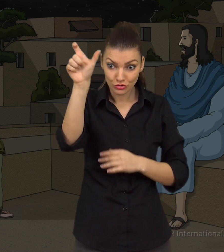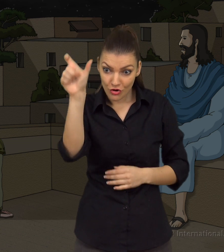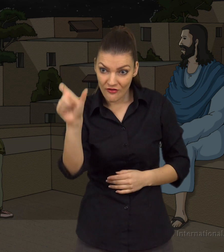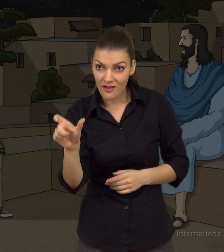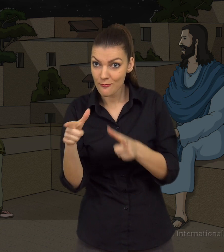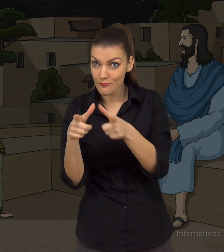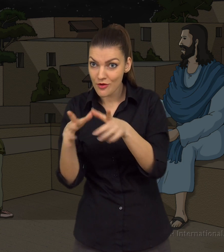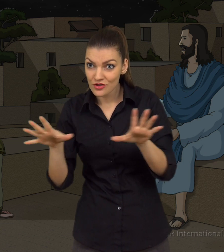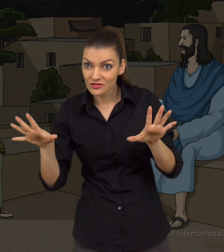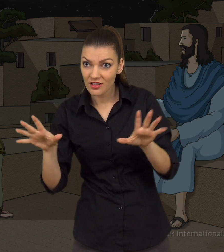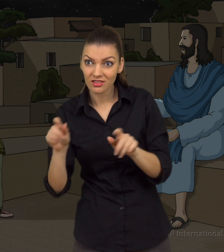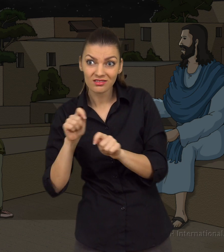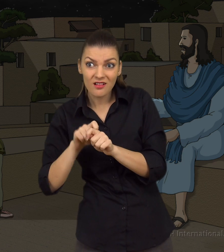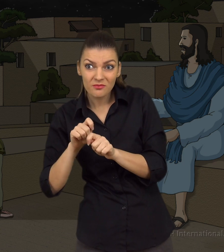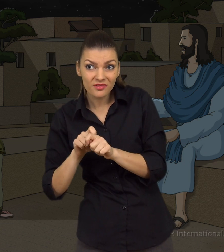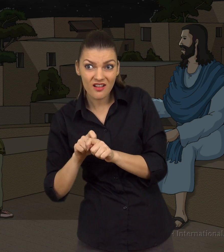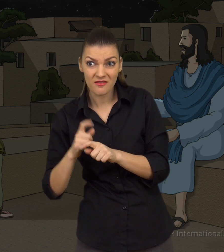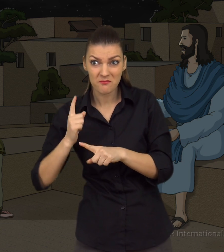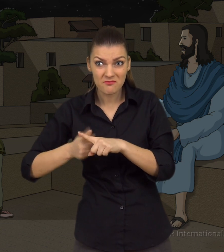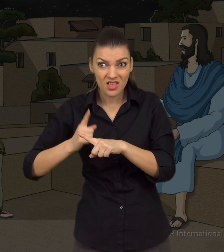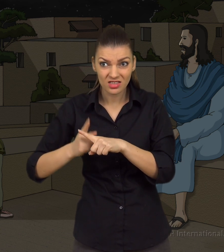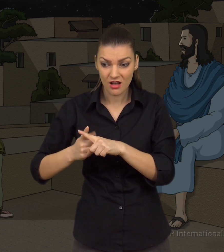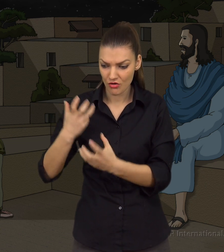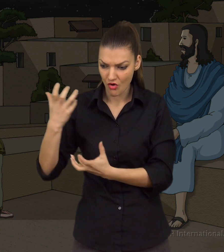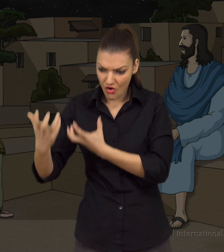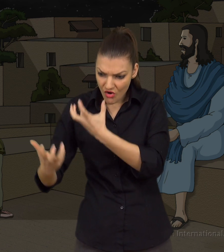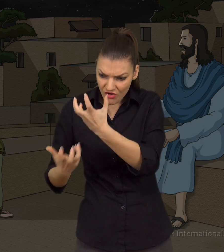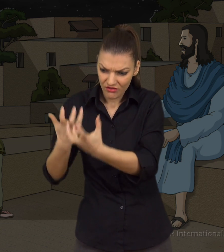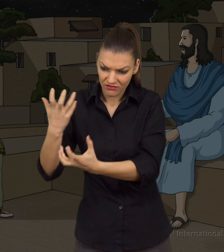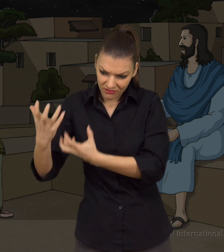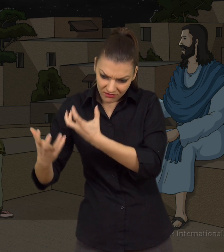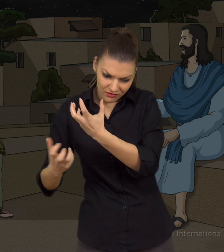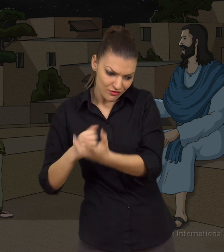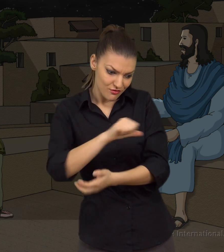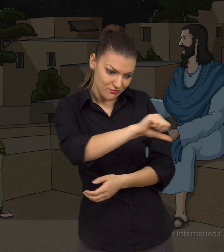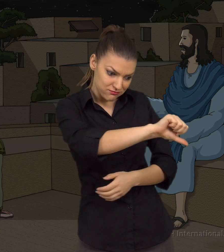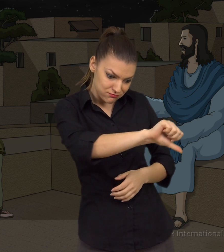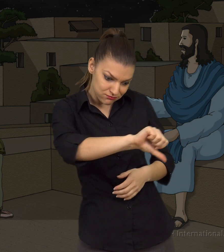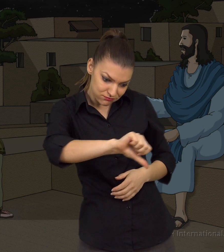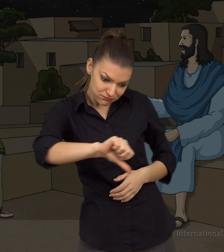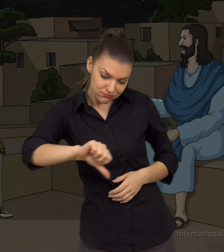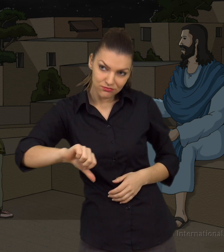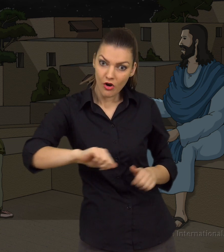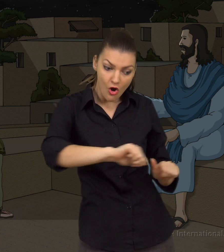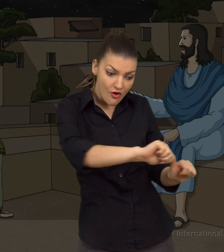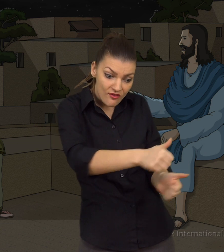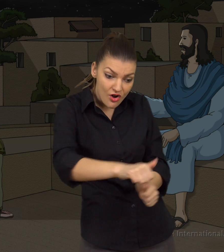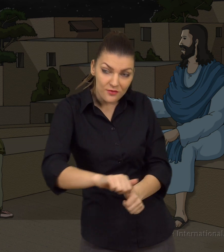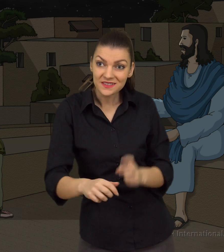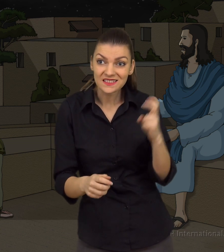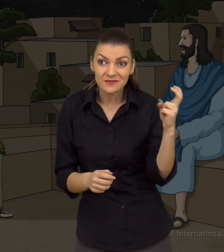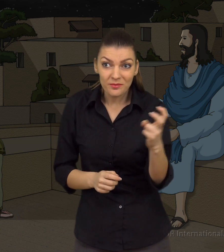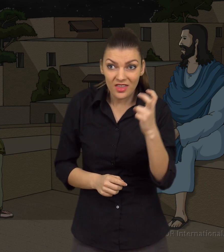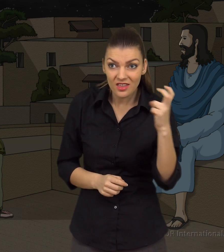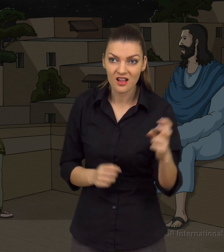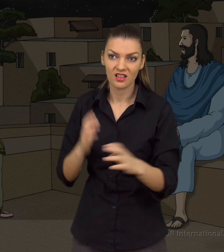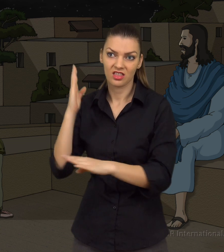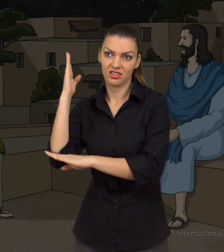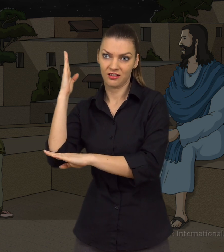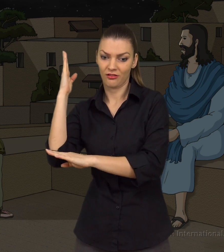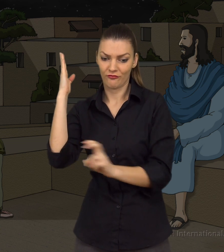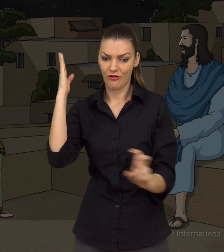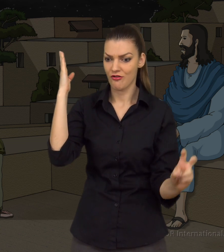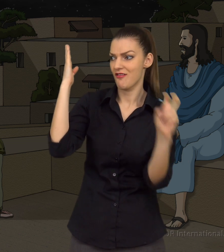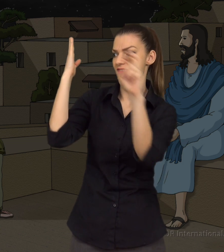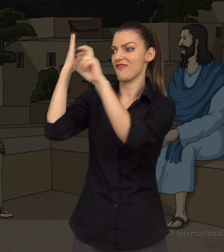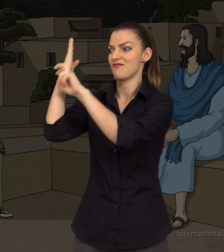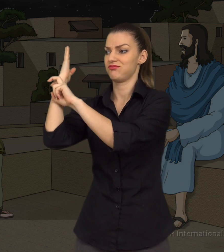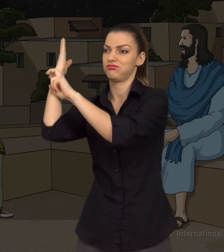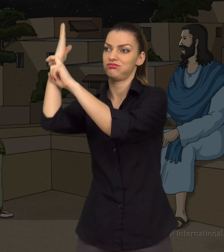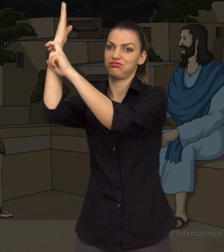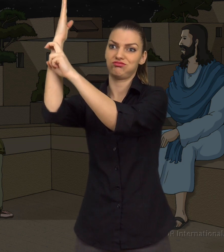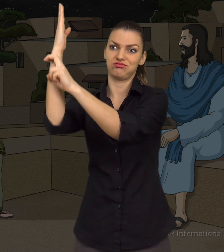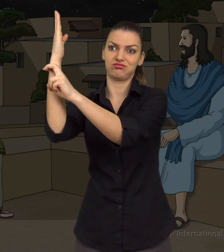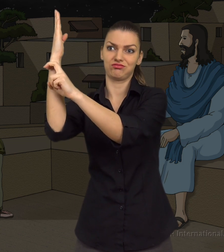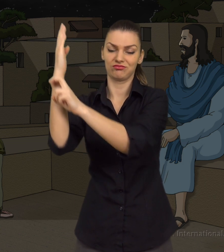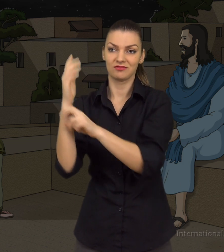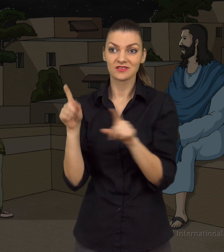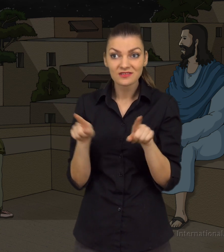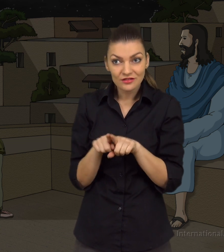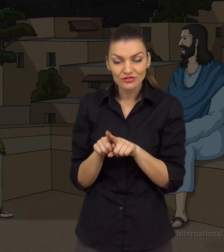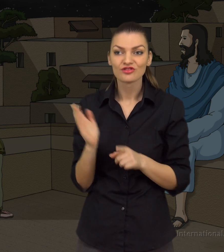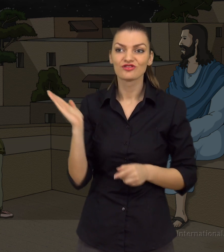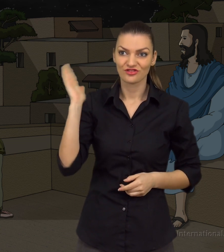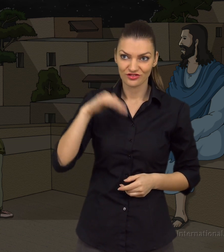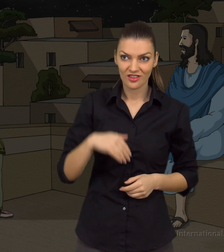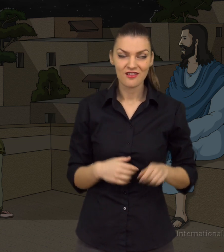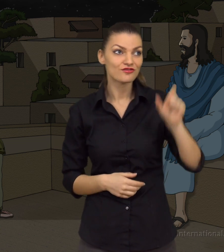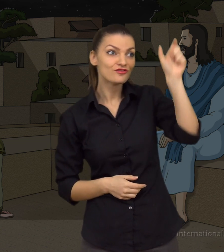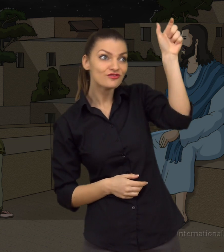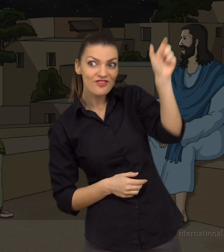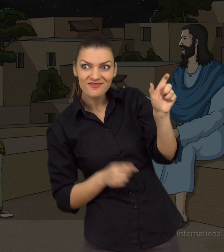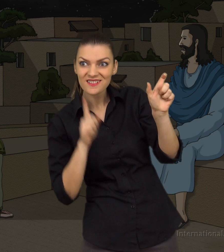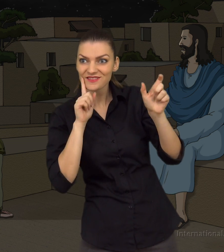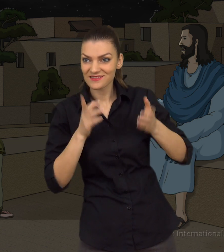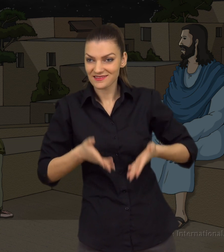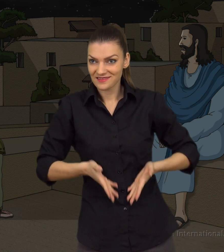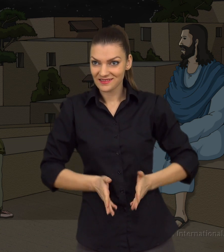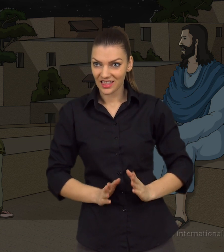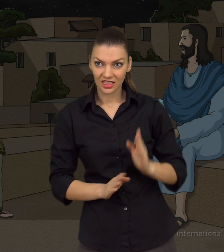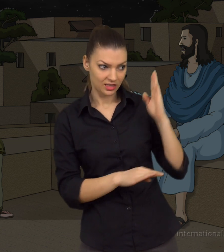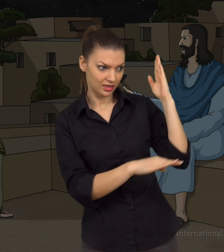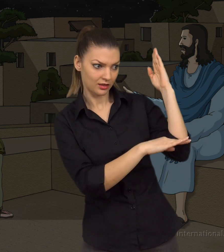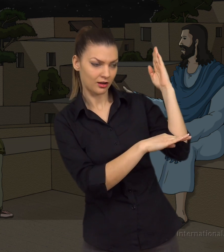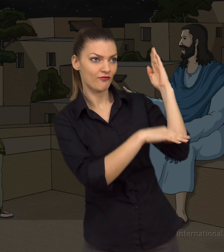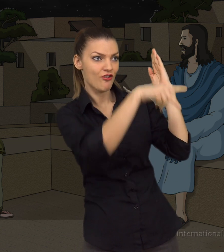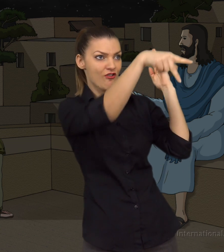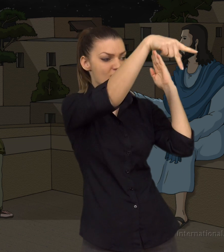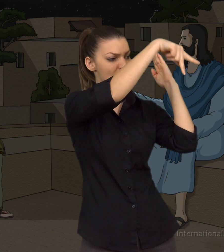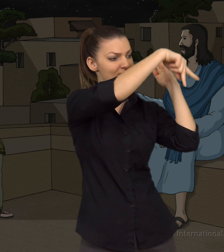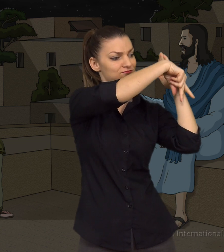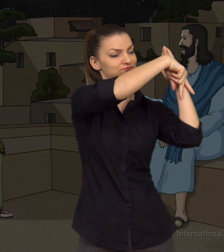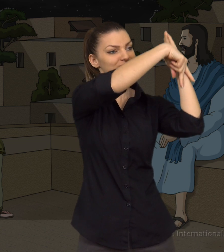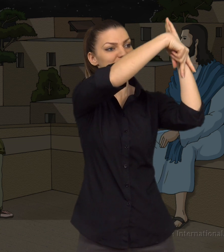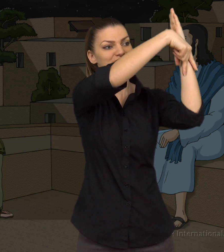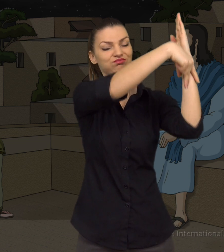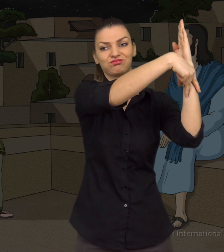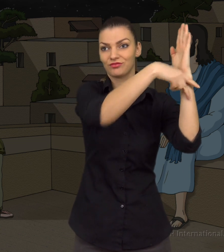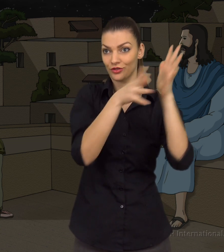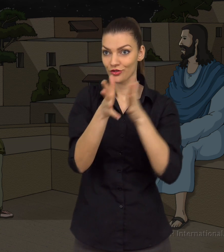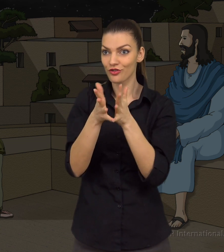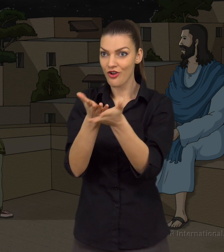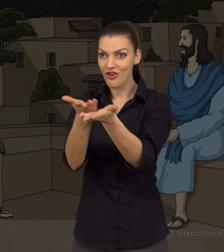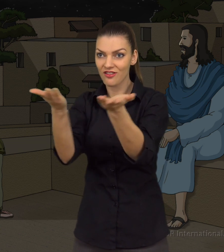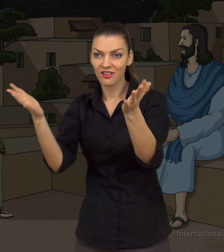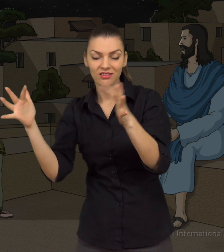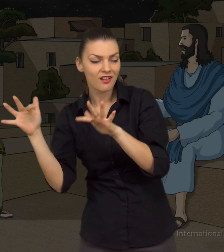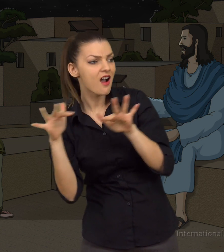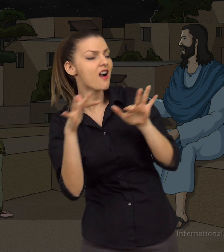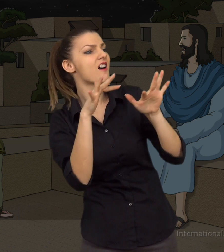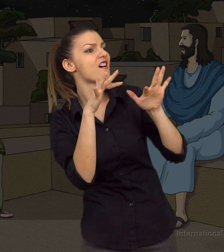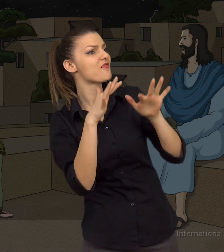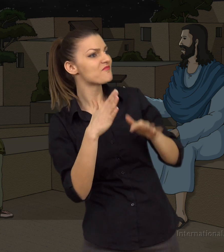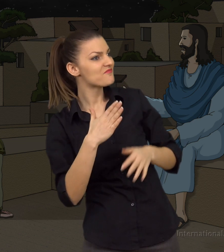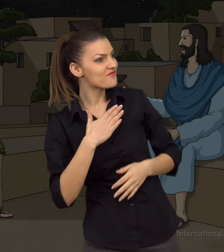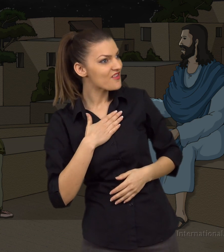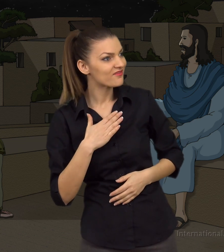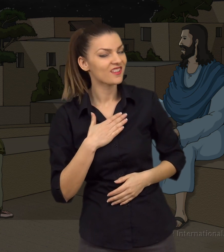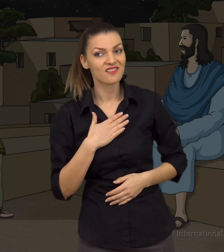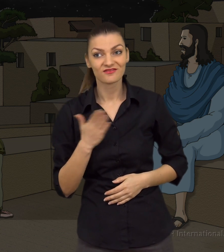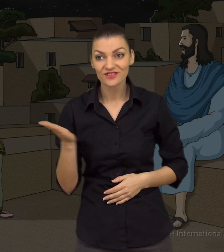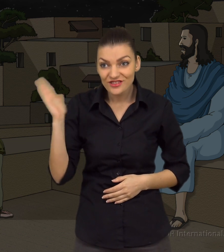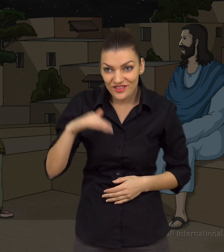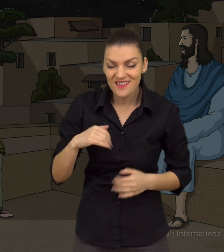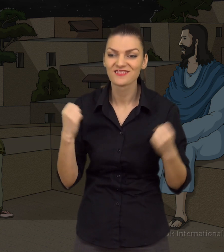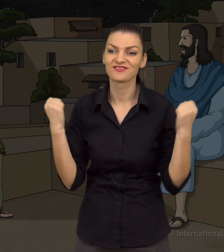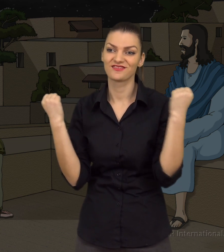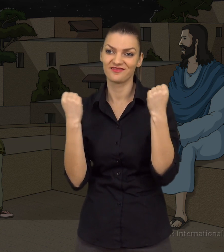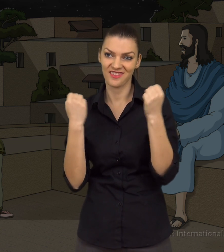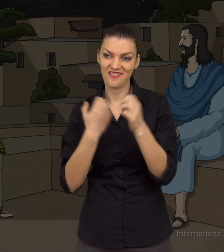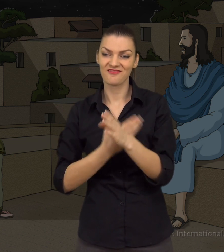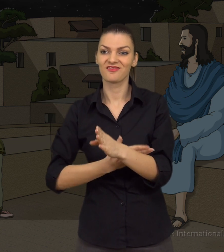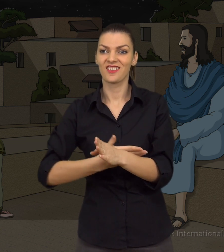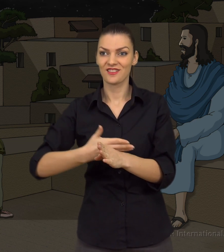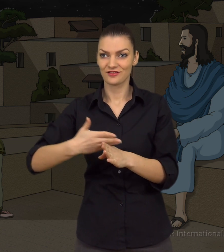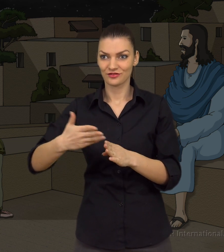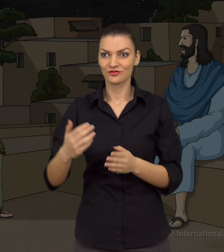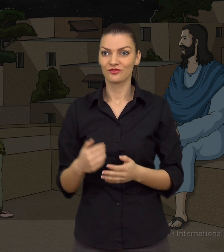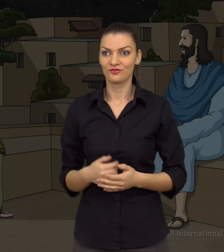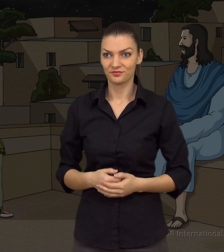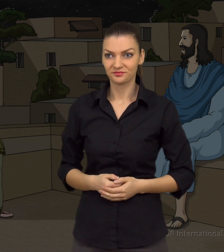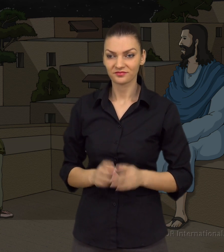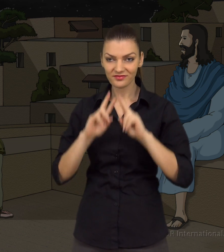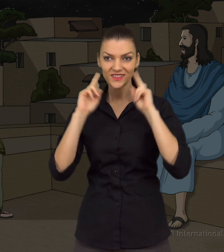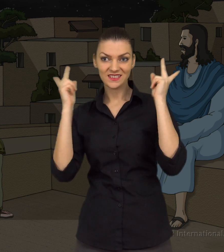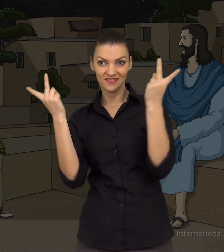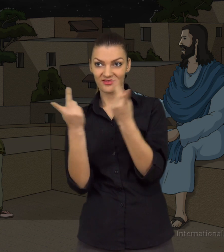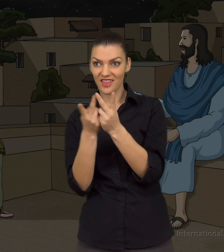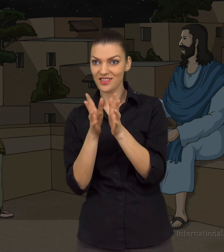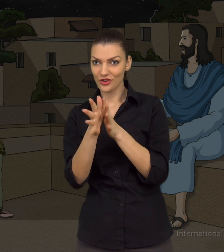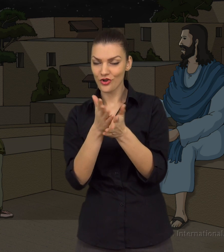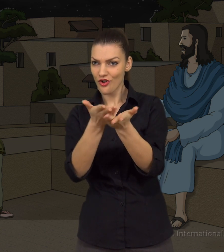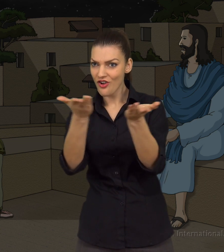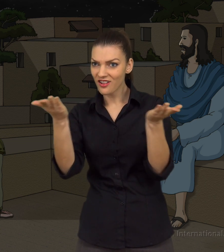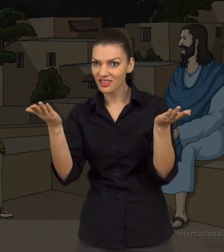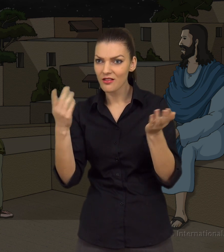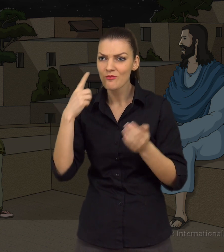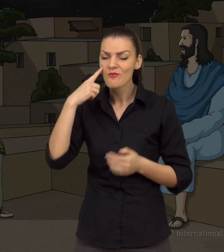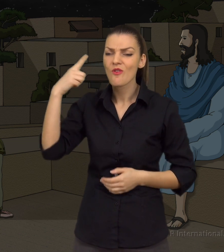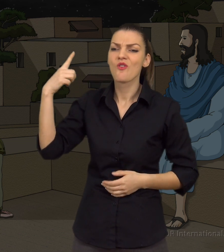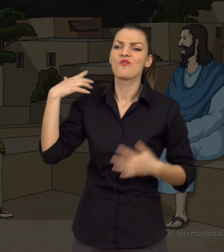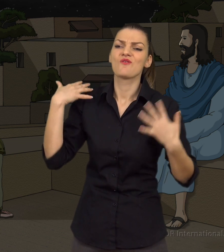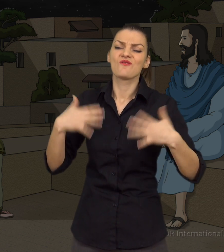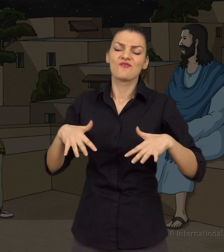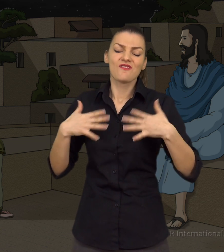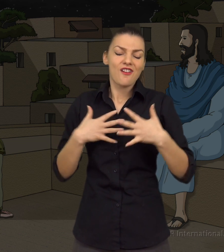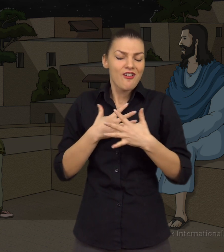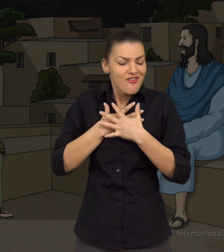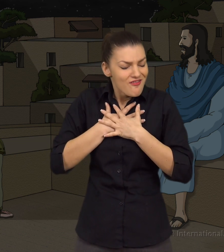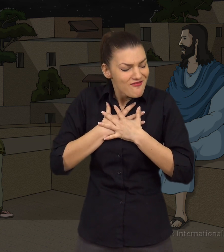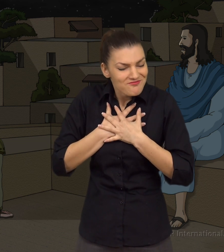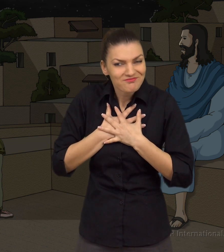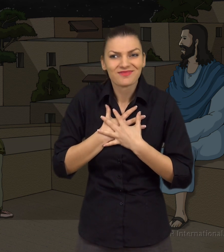Just as Moses lifted up the snake in the wilderness, so the Son of Man must be lifted up, that everyone who believes in Him may have eternal life.